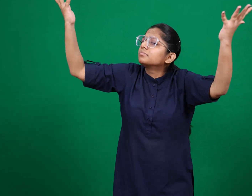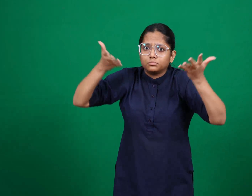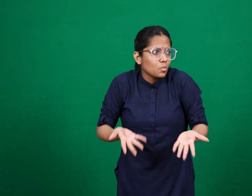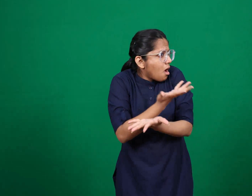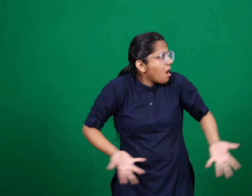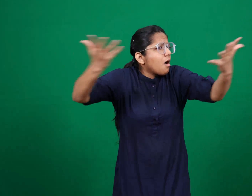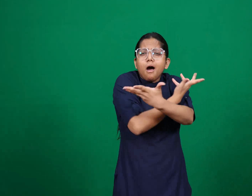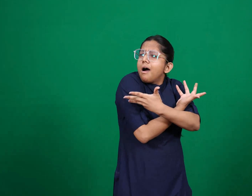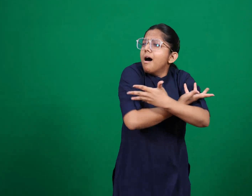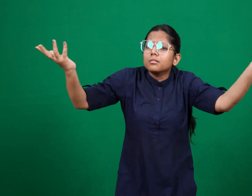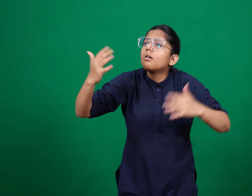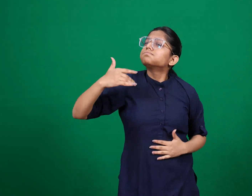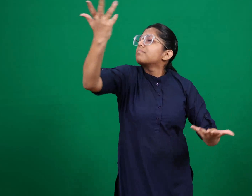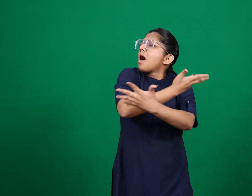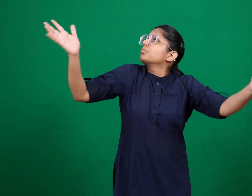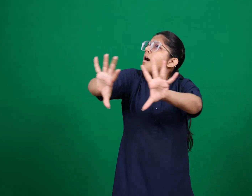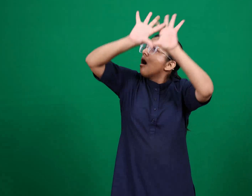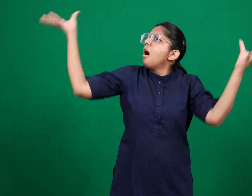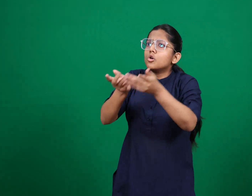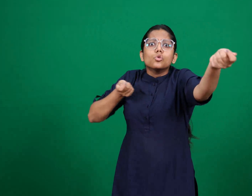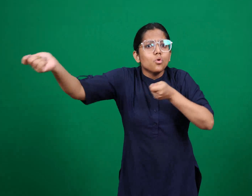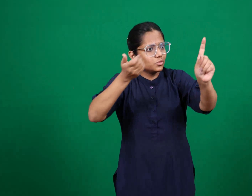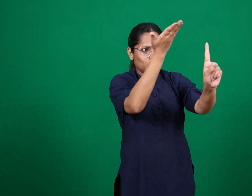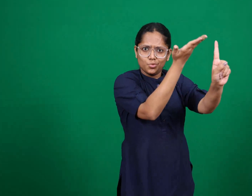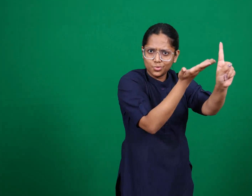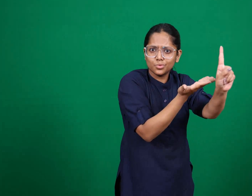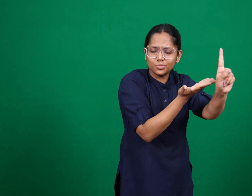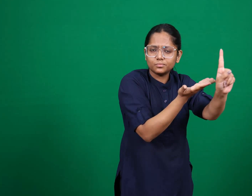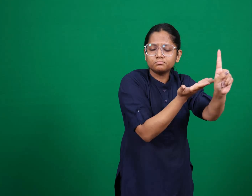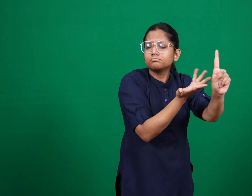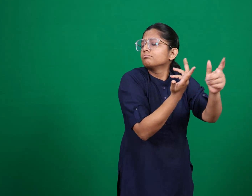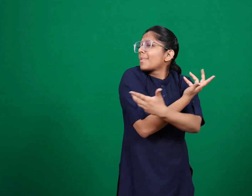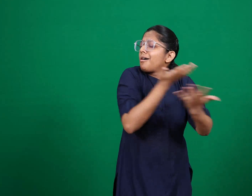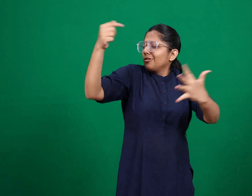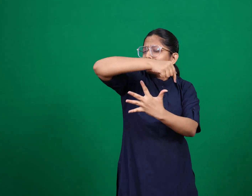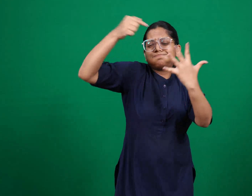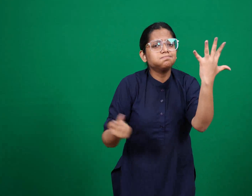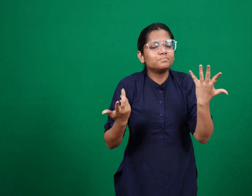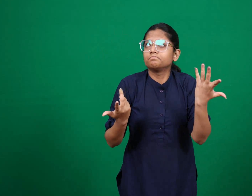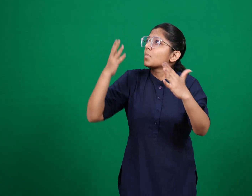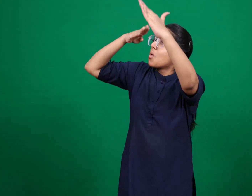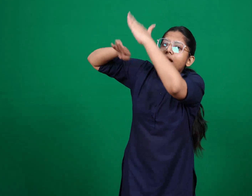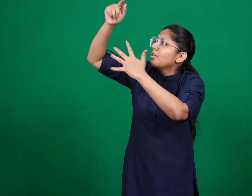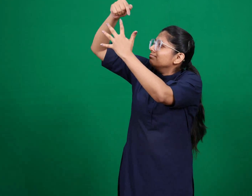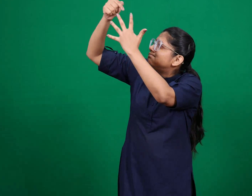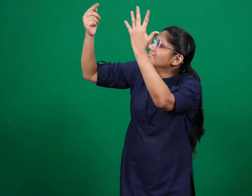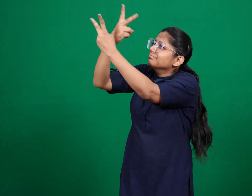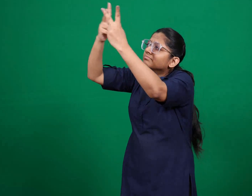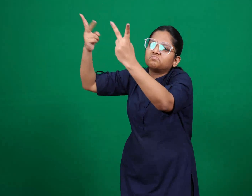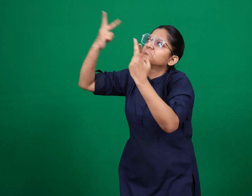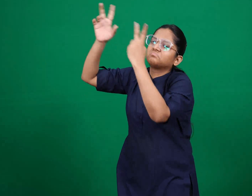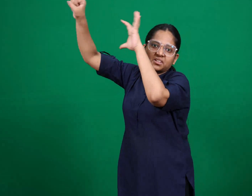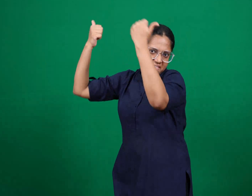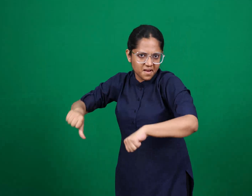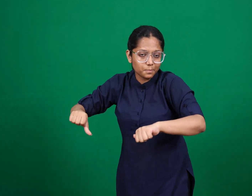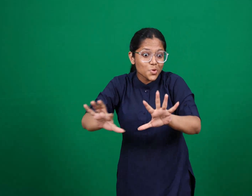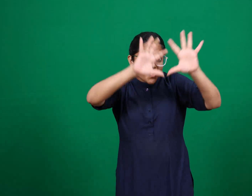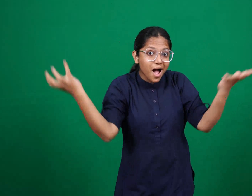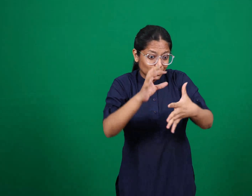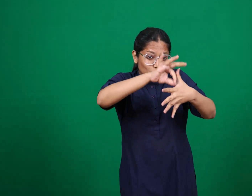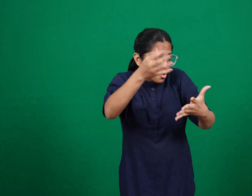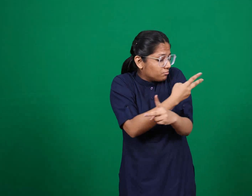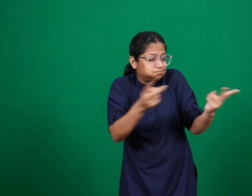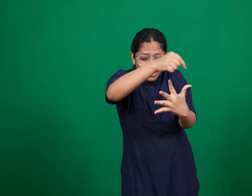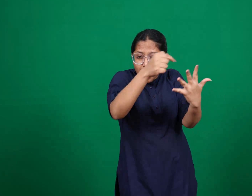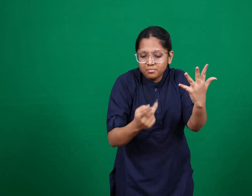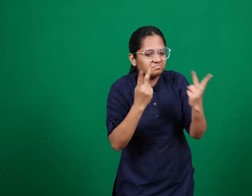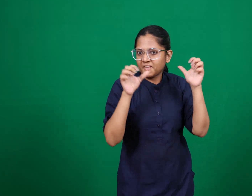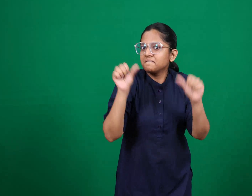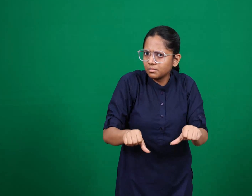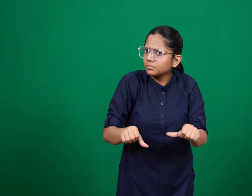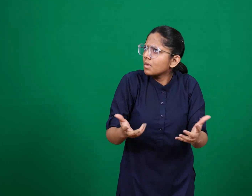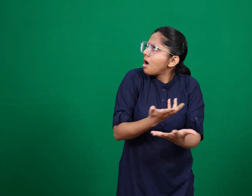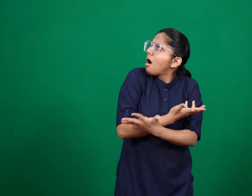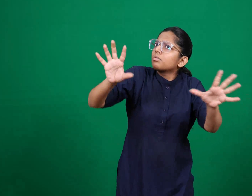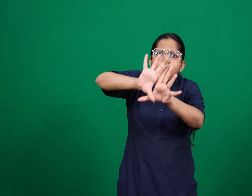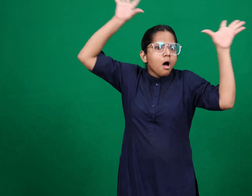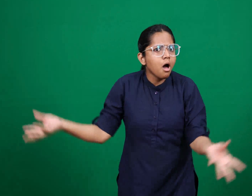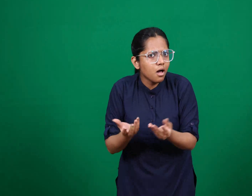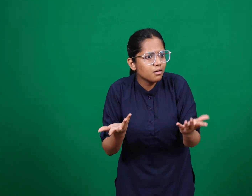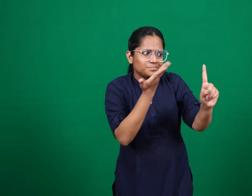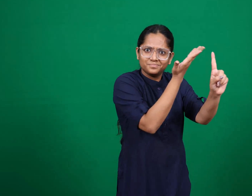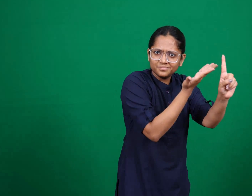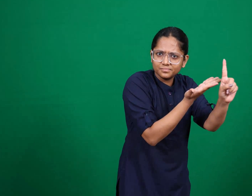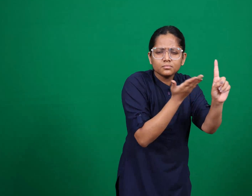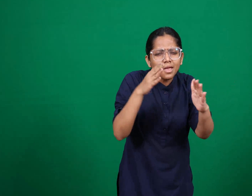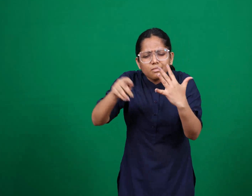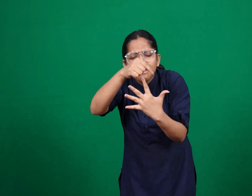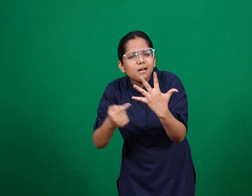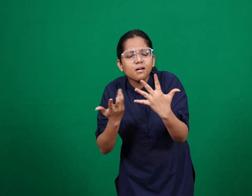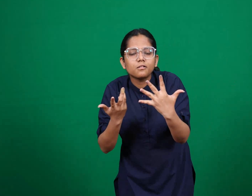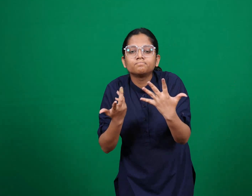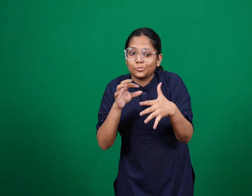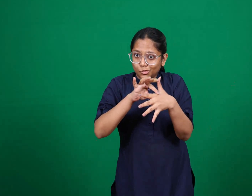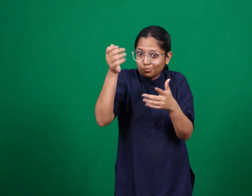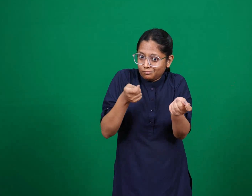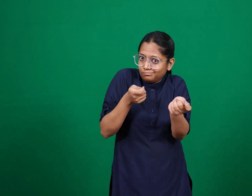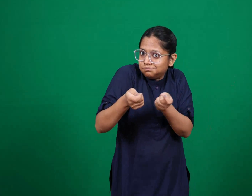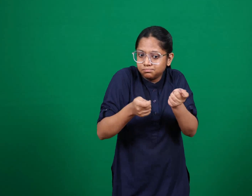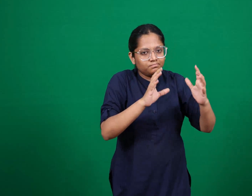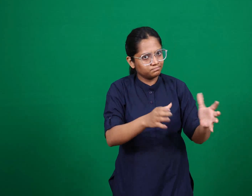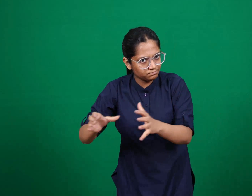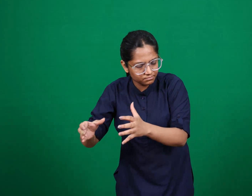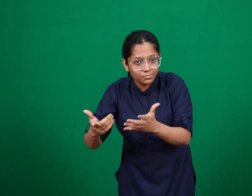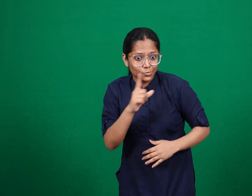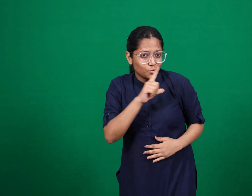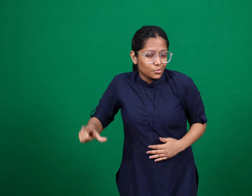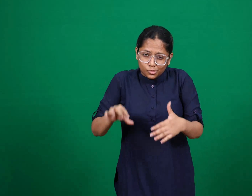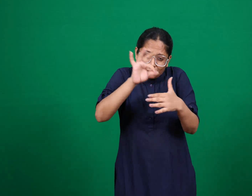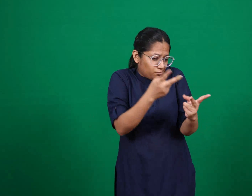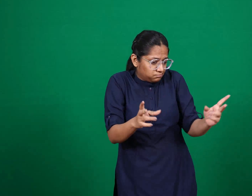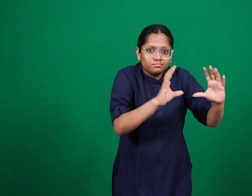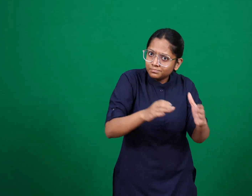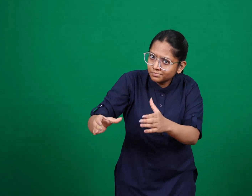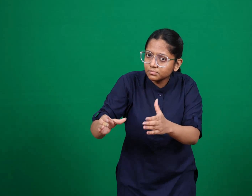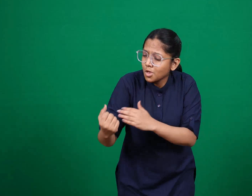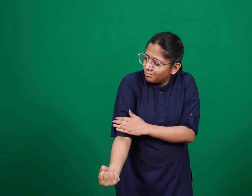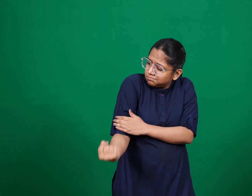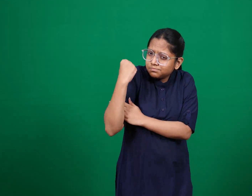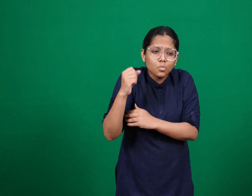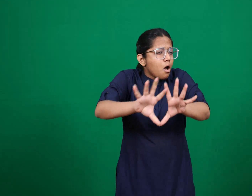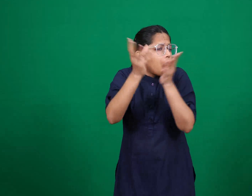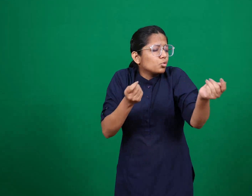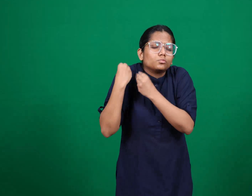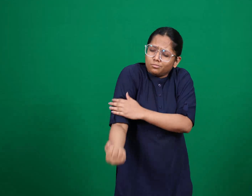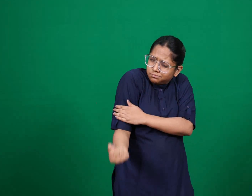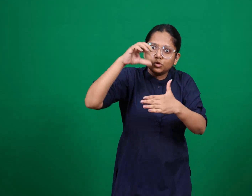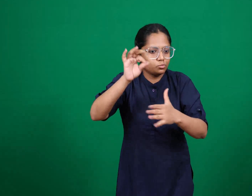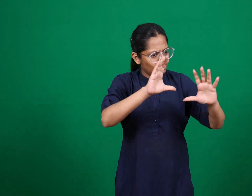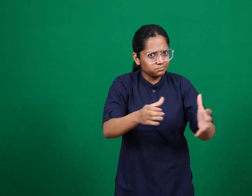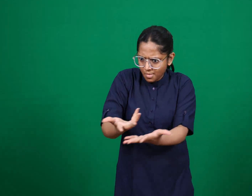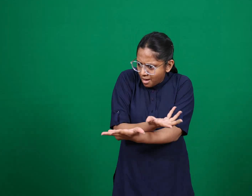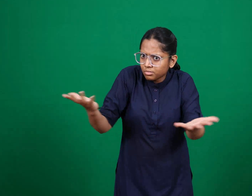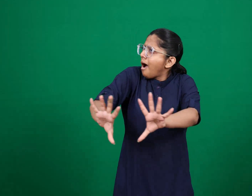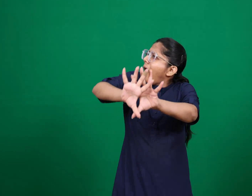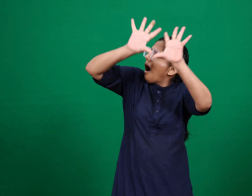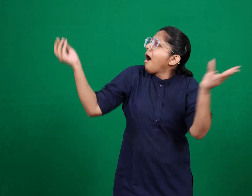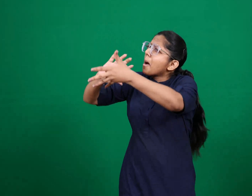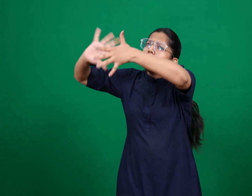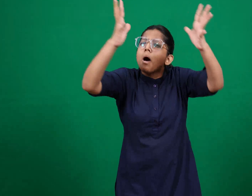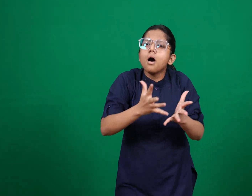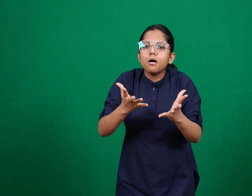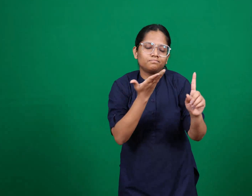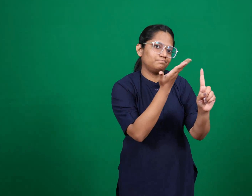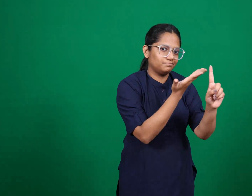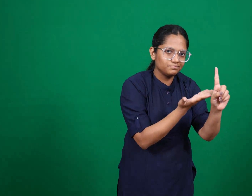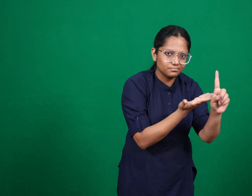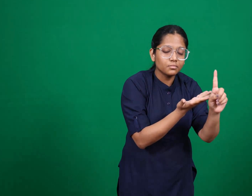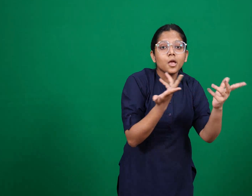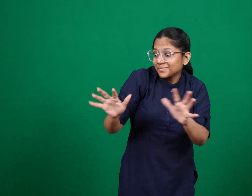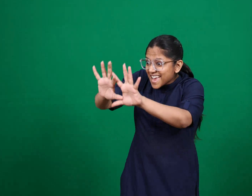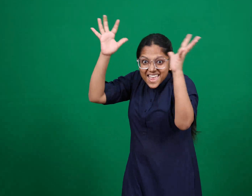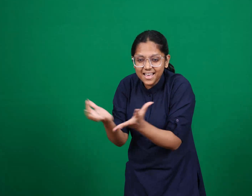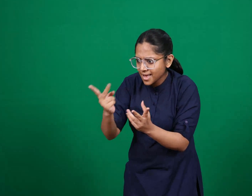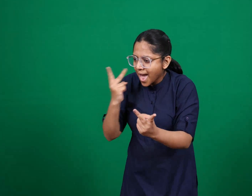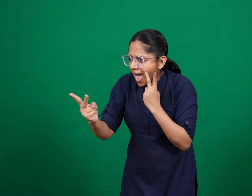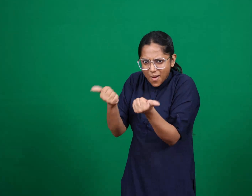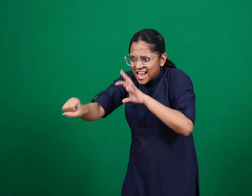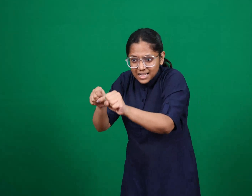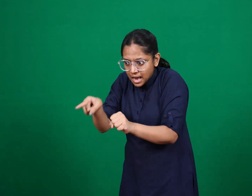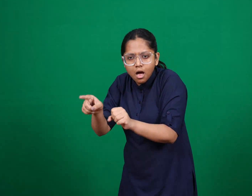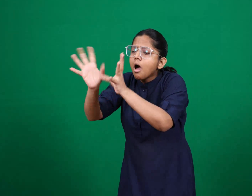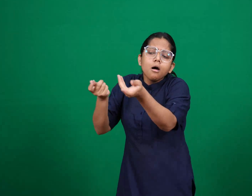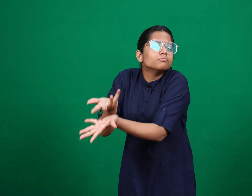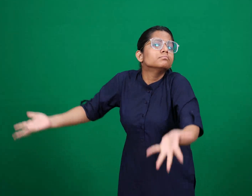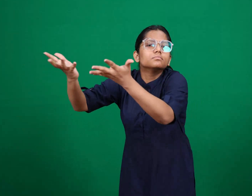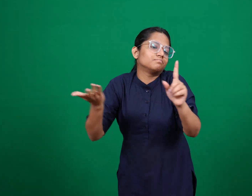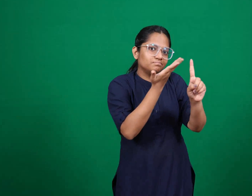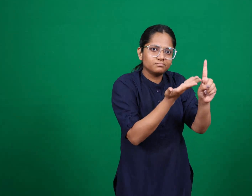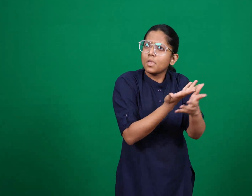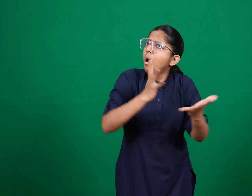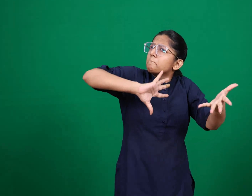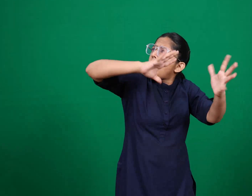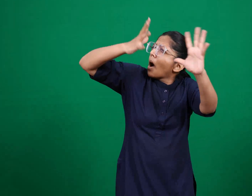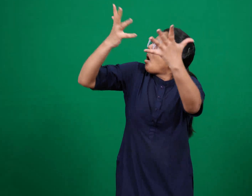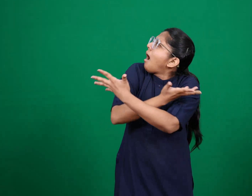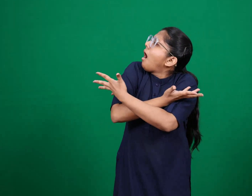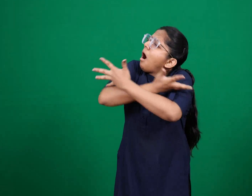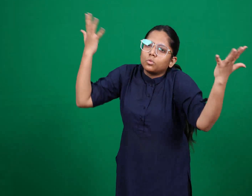For in Him all things were created, things in heaven and on earth, visible and invisible, whether thrones or dominions or rulers or authorities.